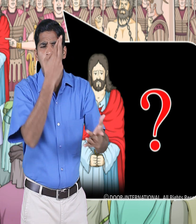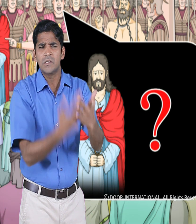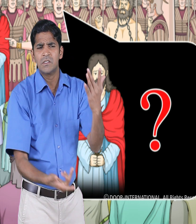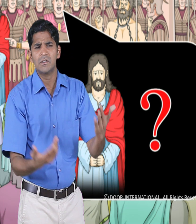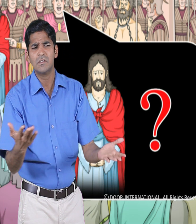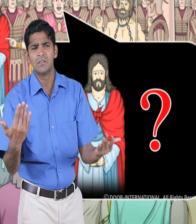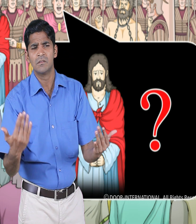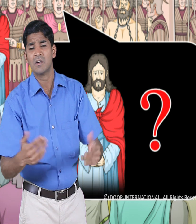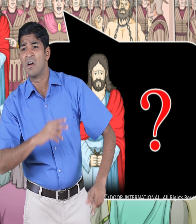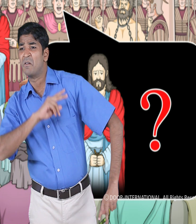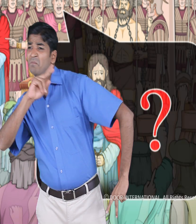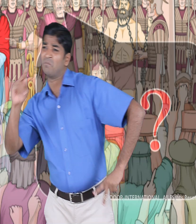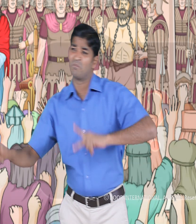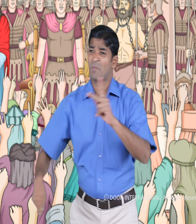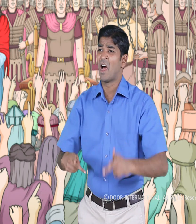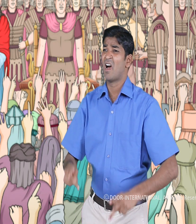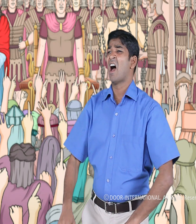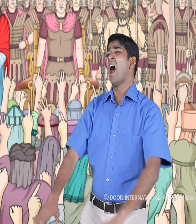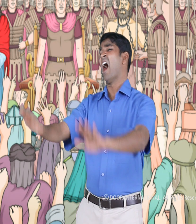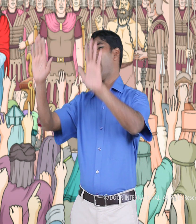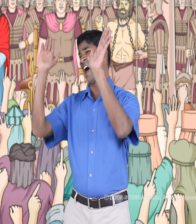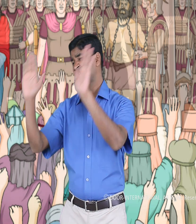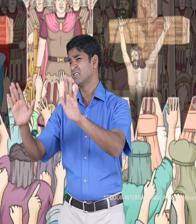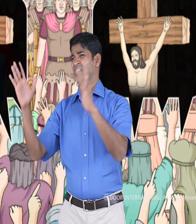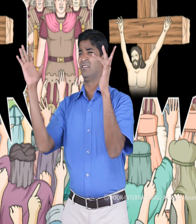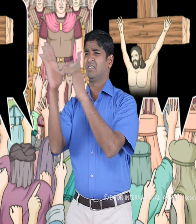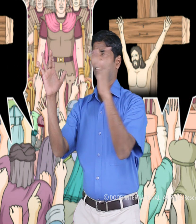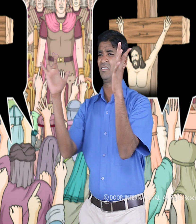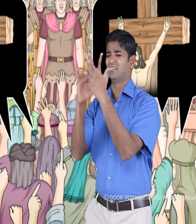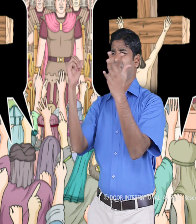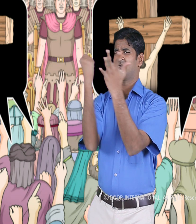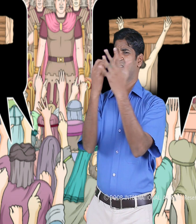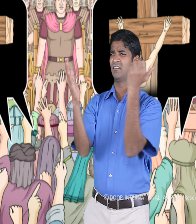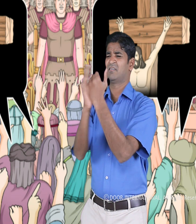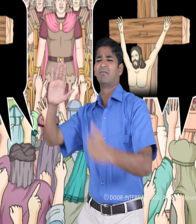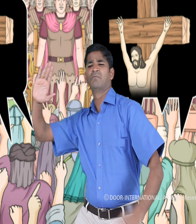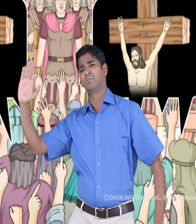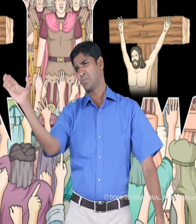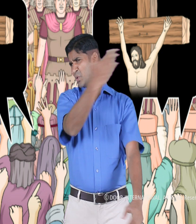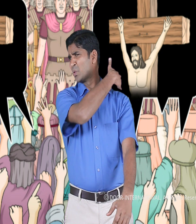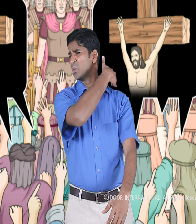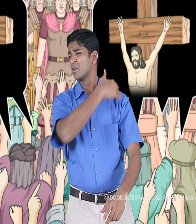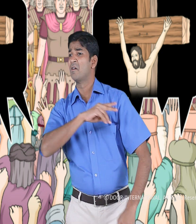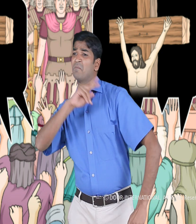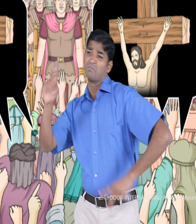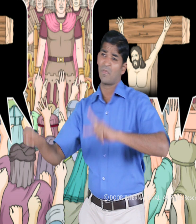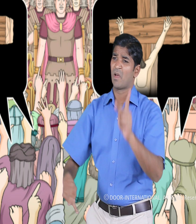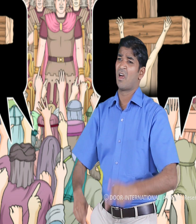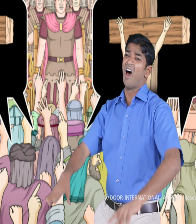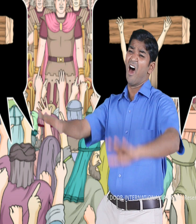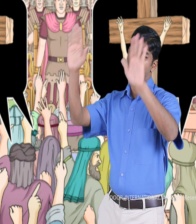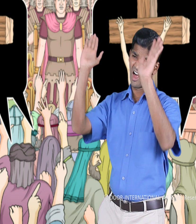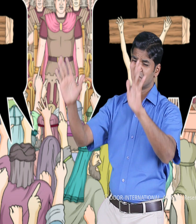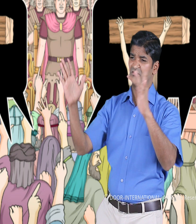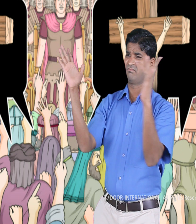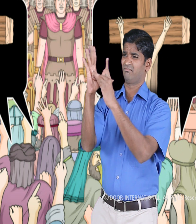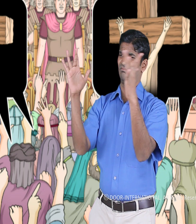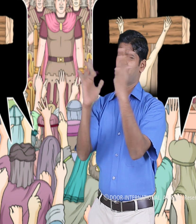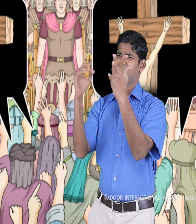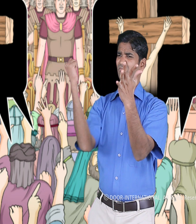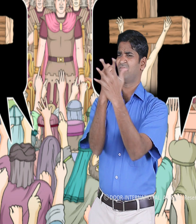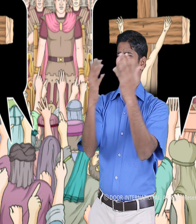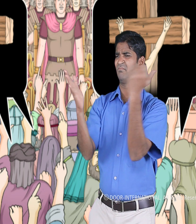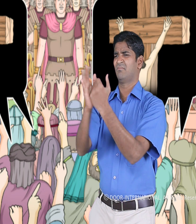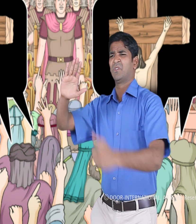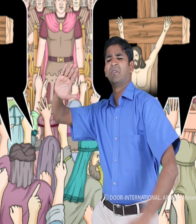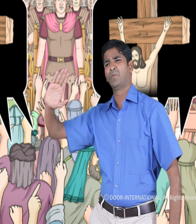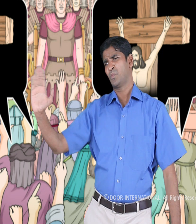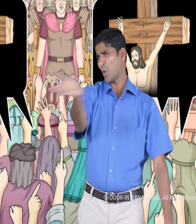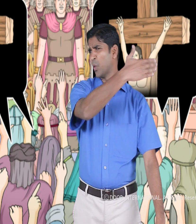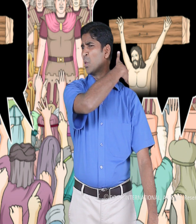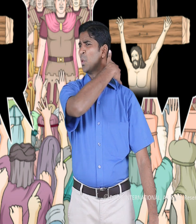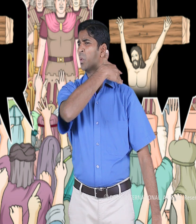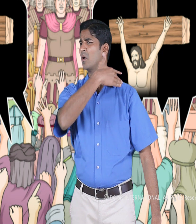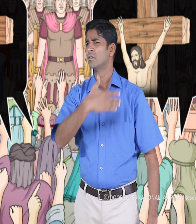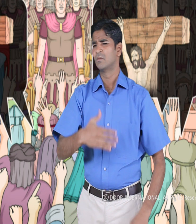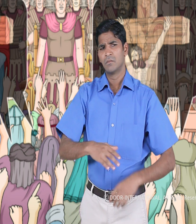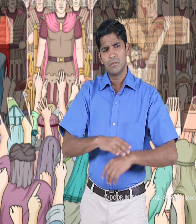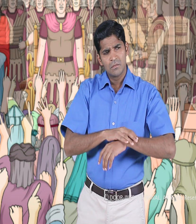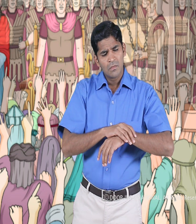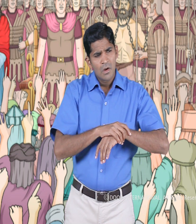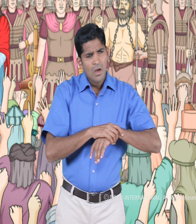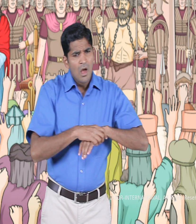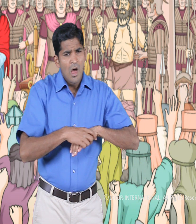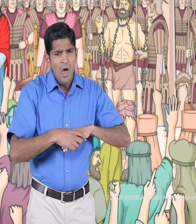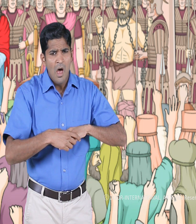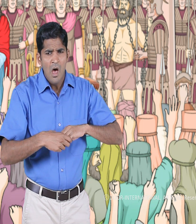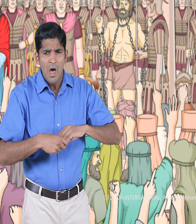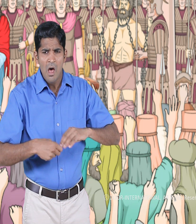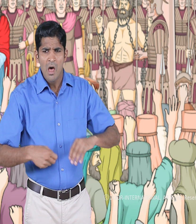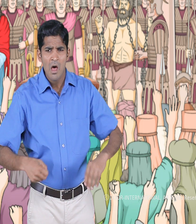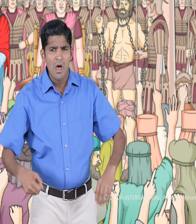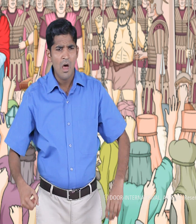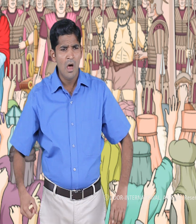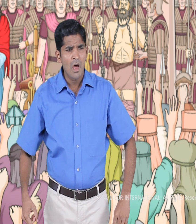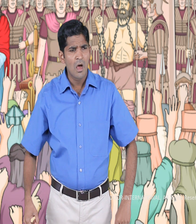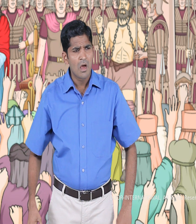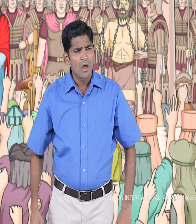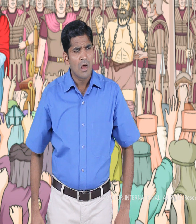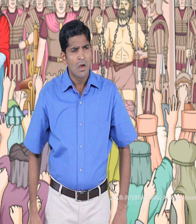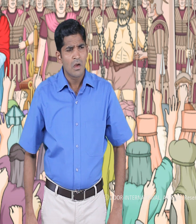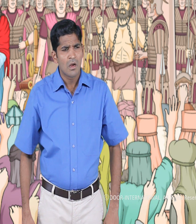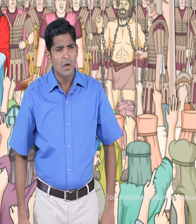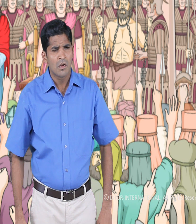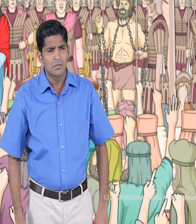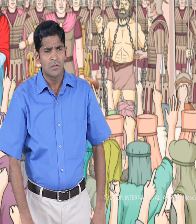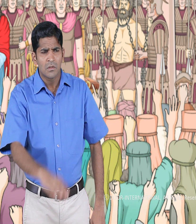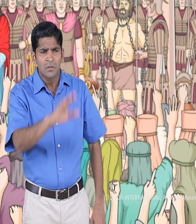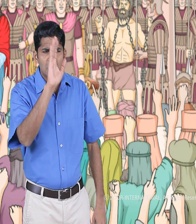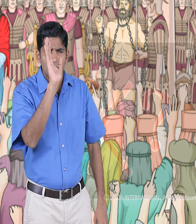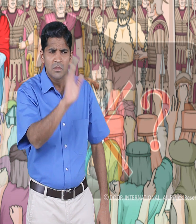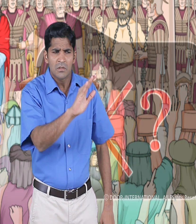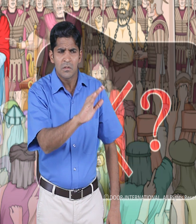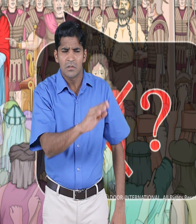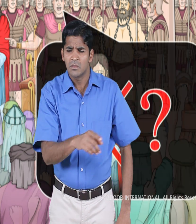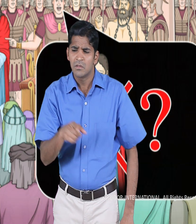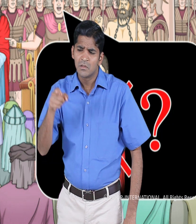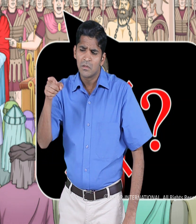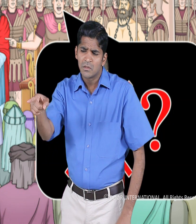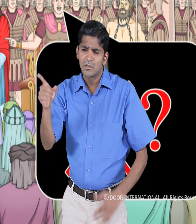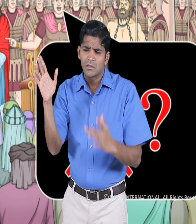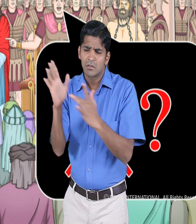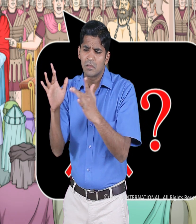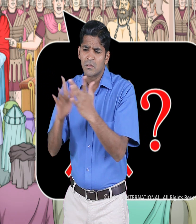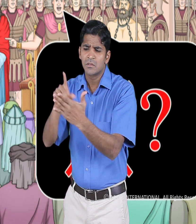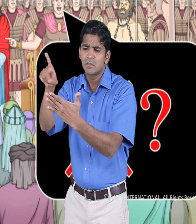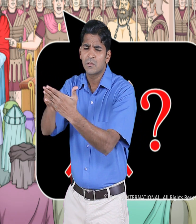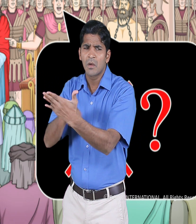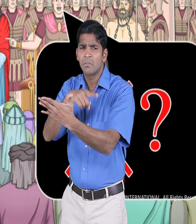They all answered, “Crucify Him!”